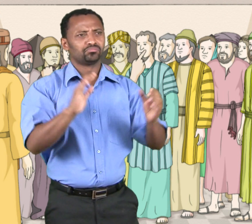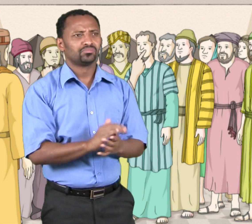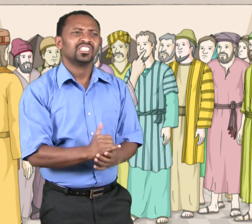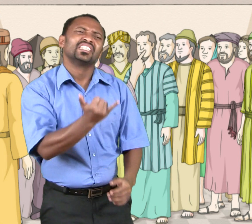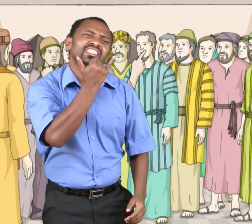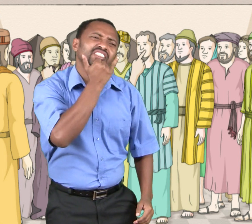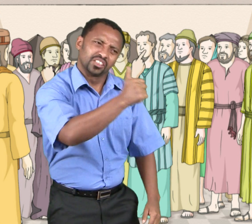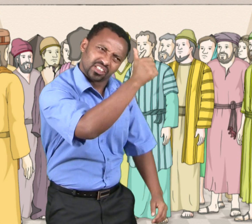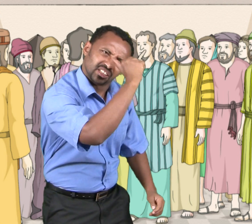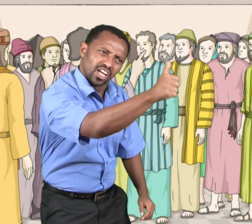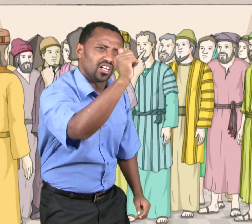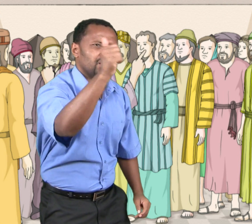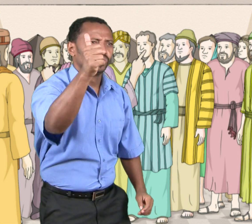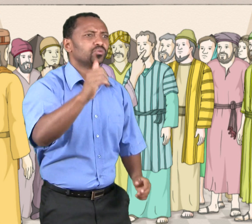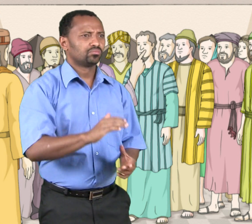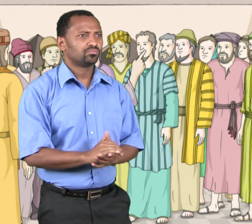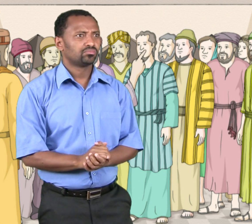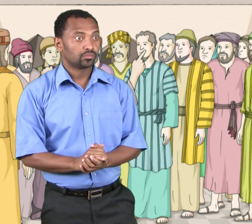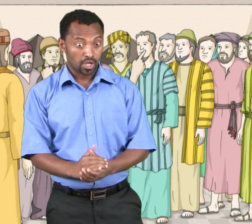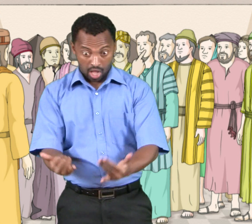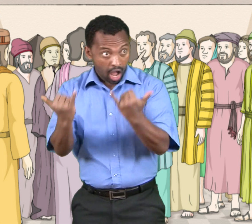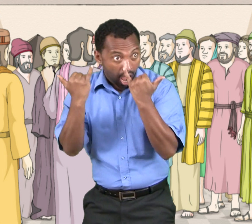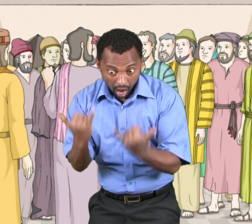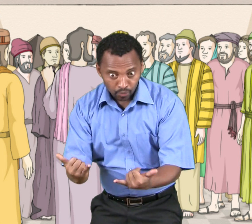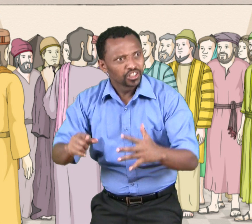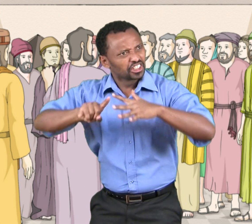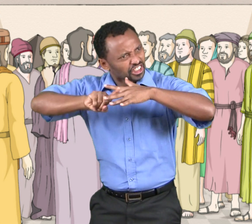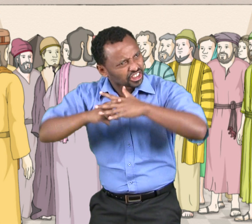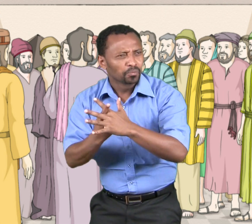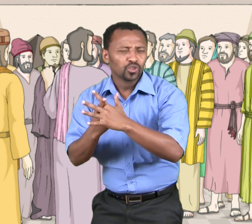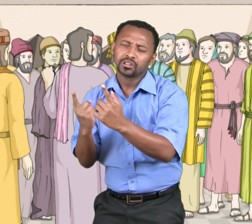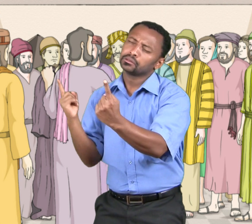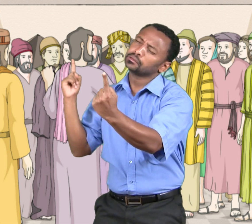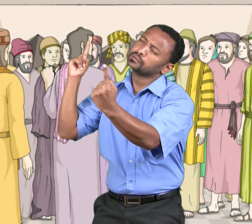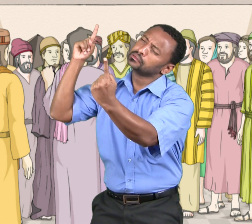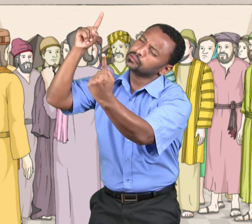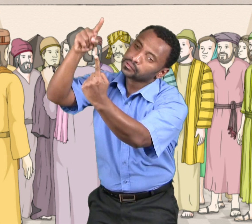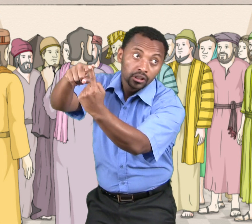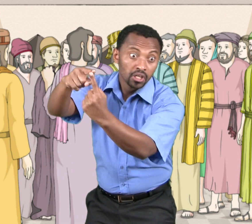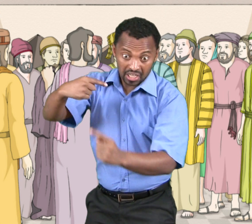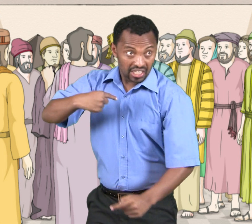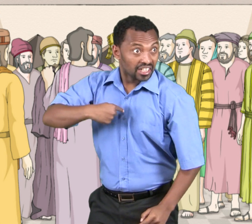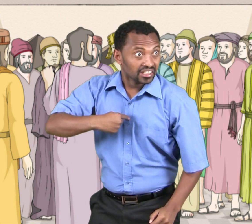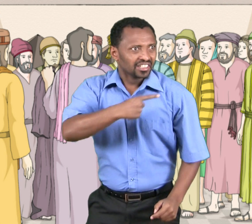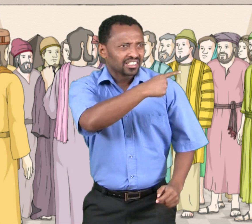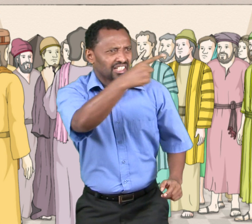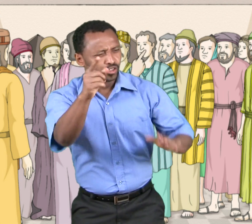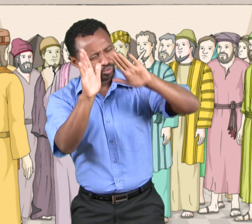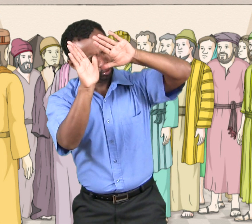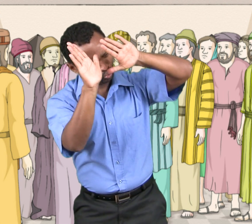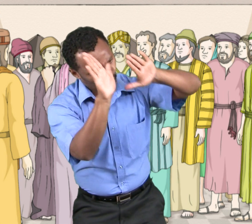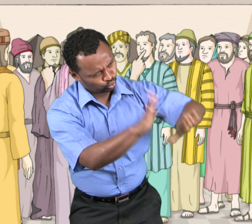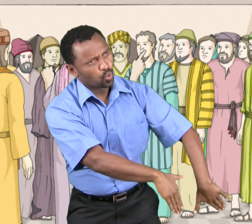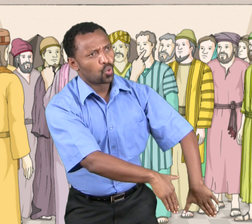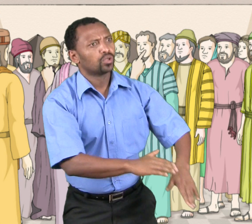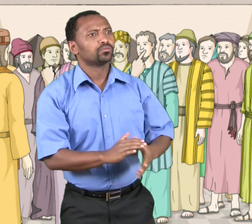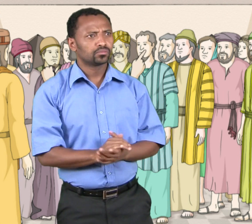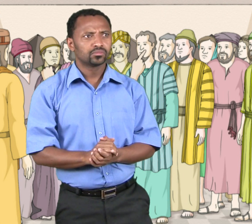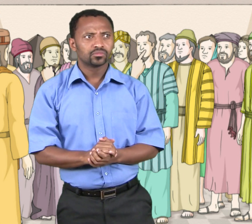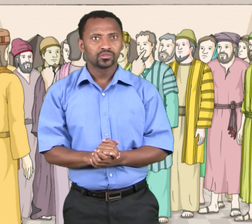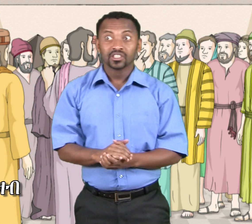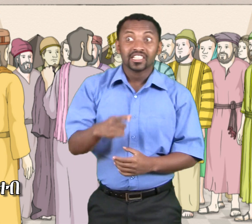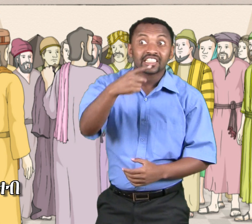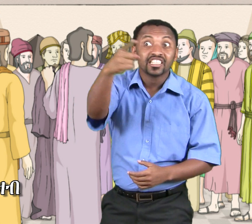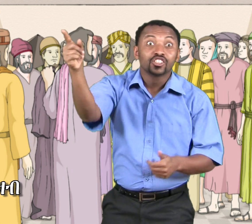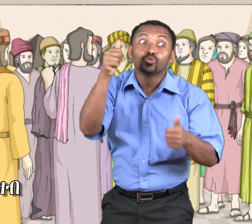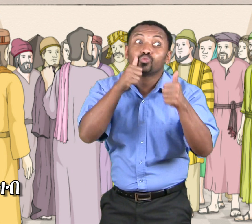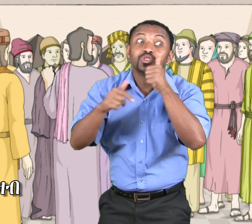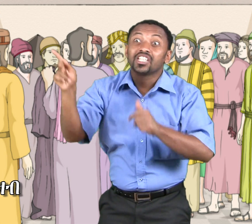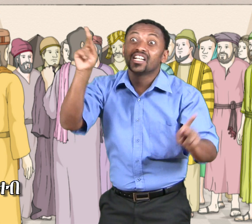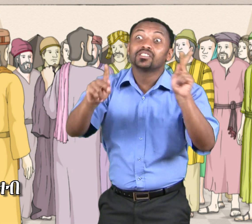I am innocent of it.